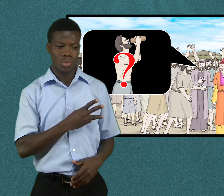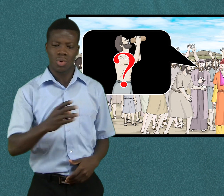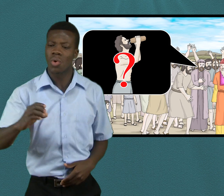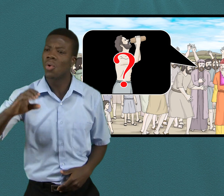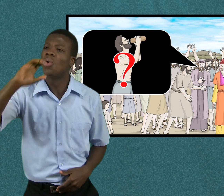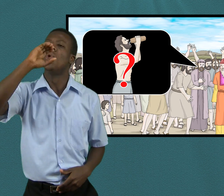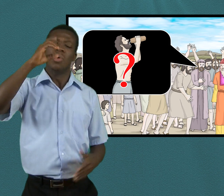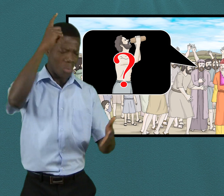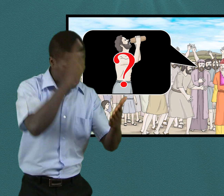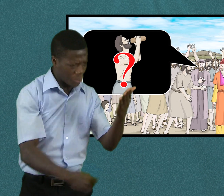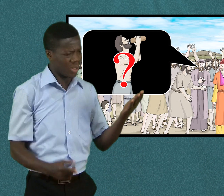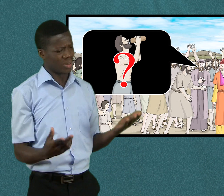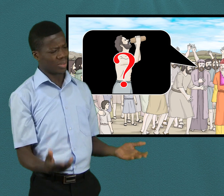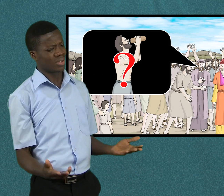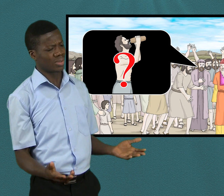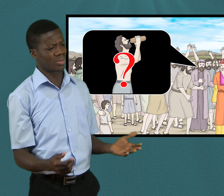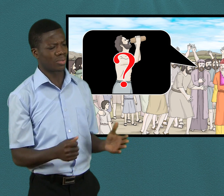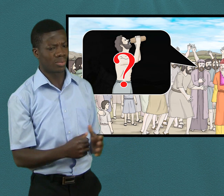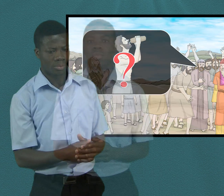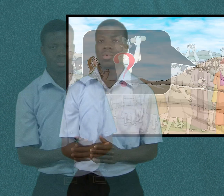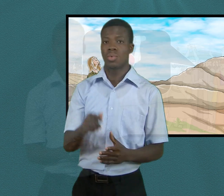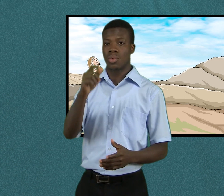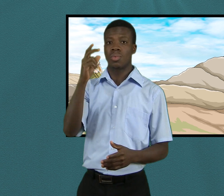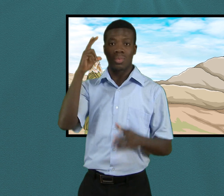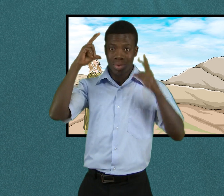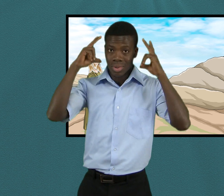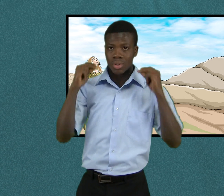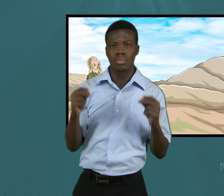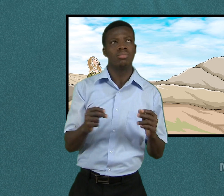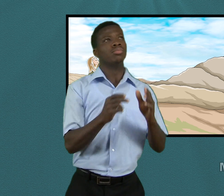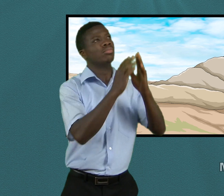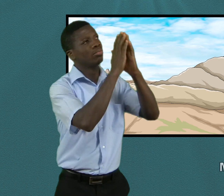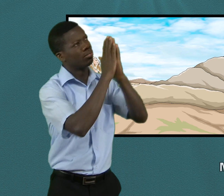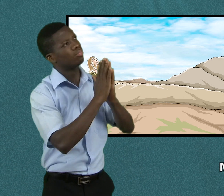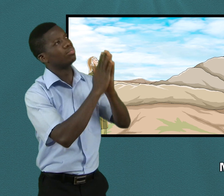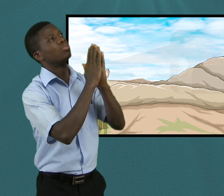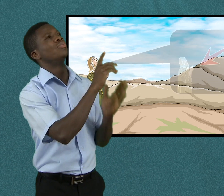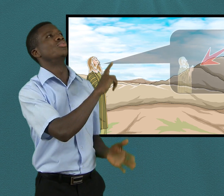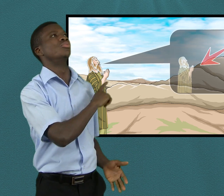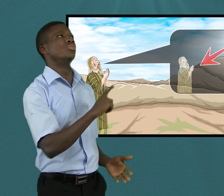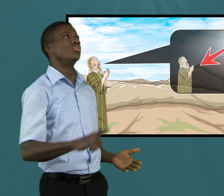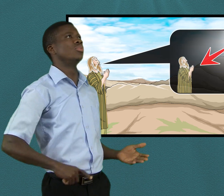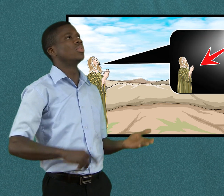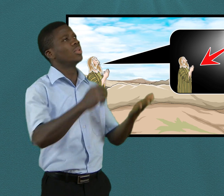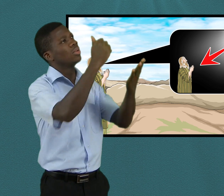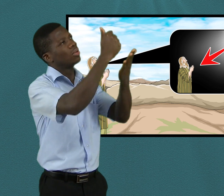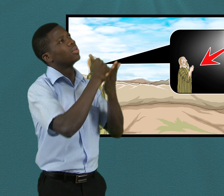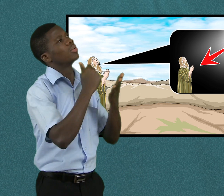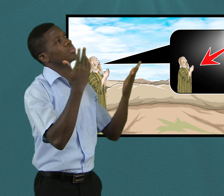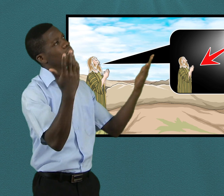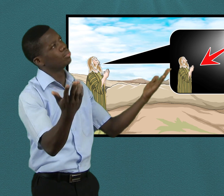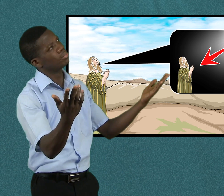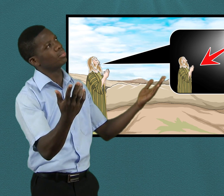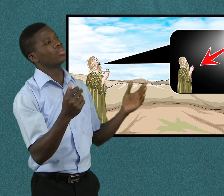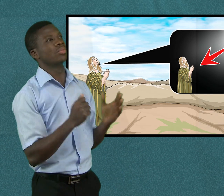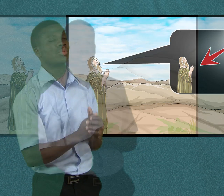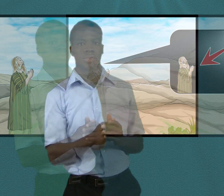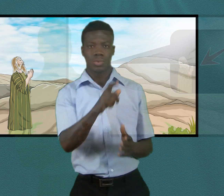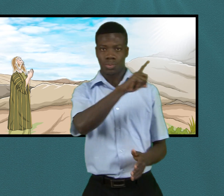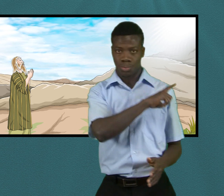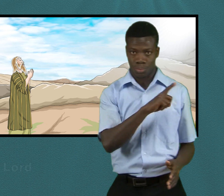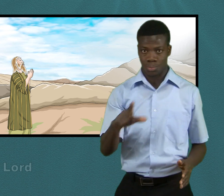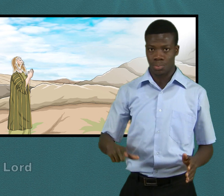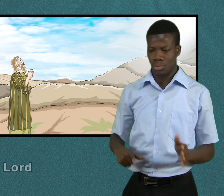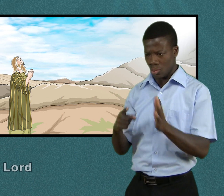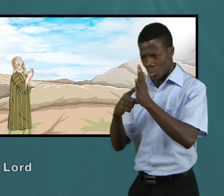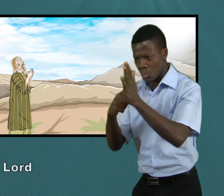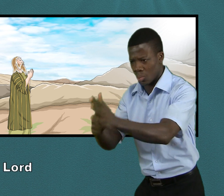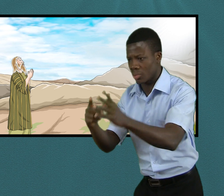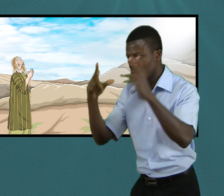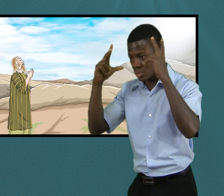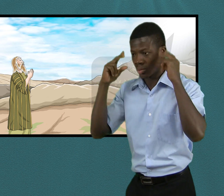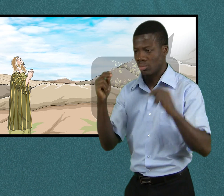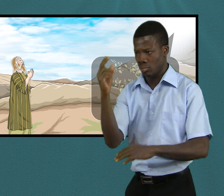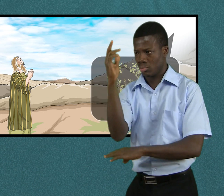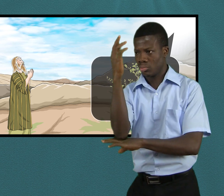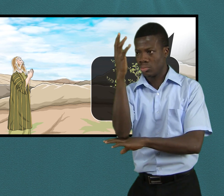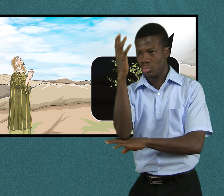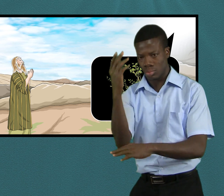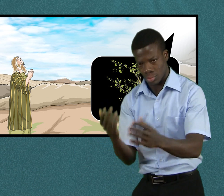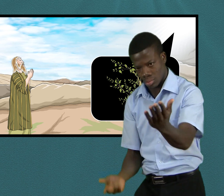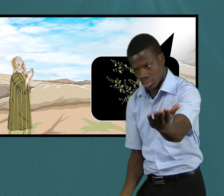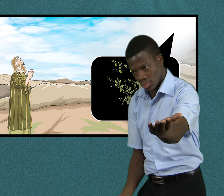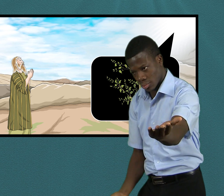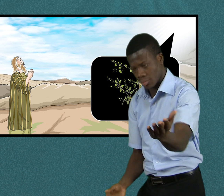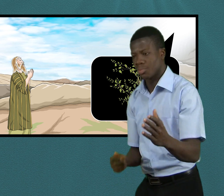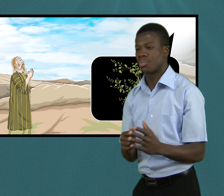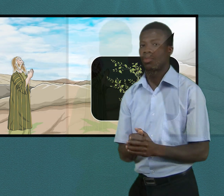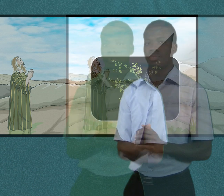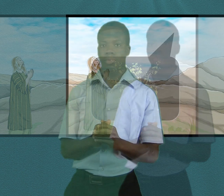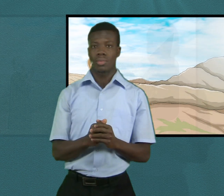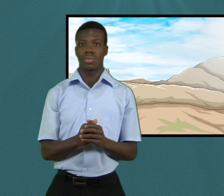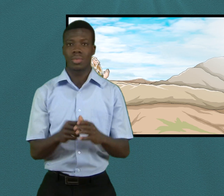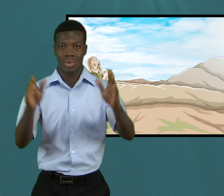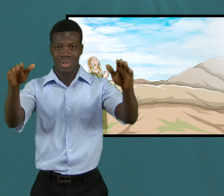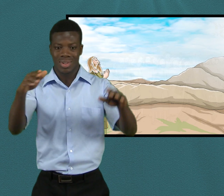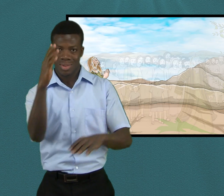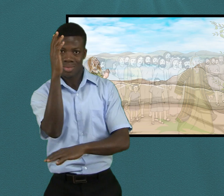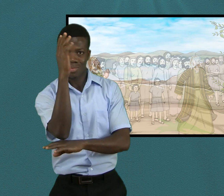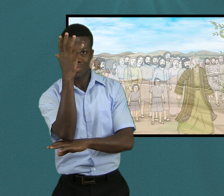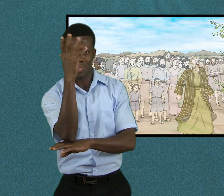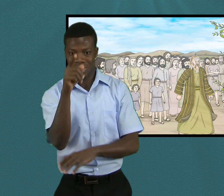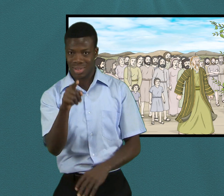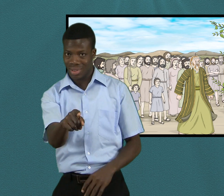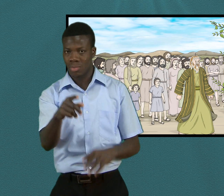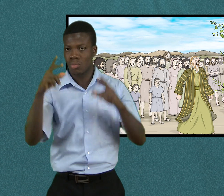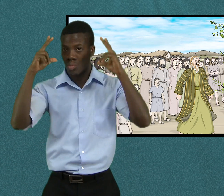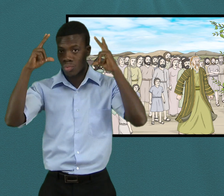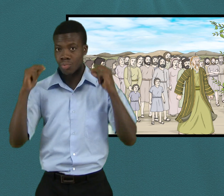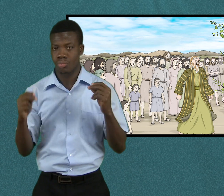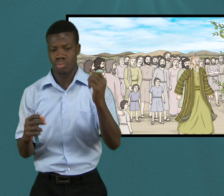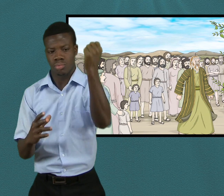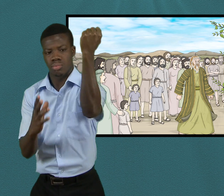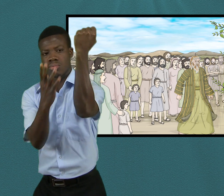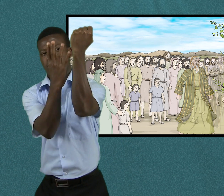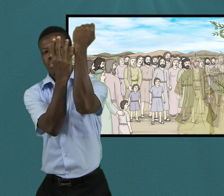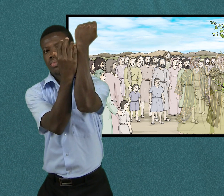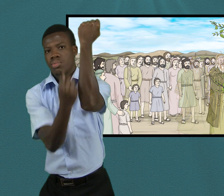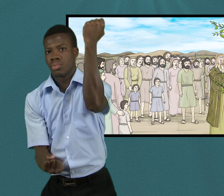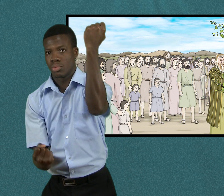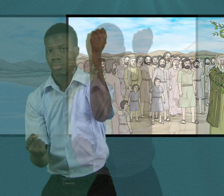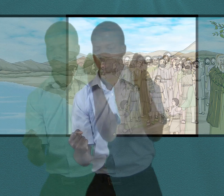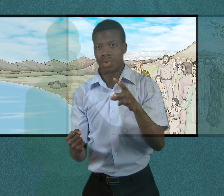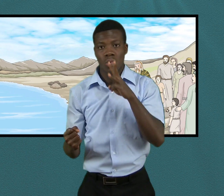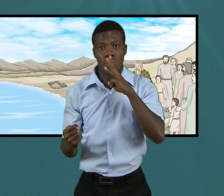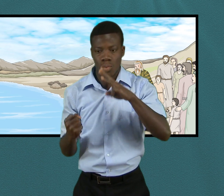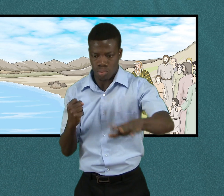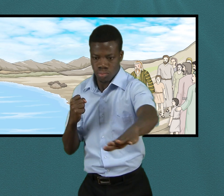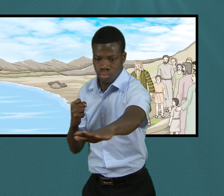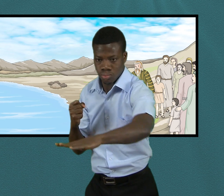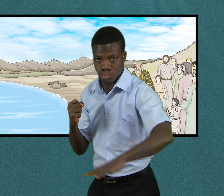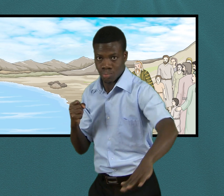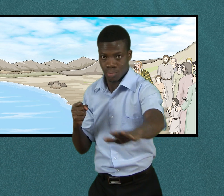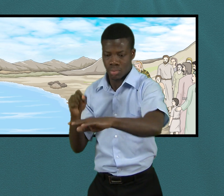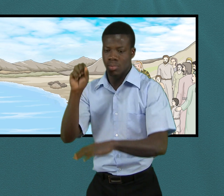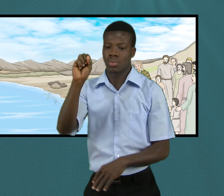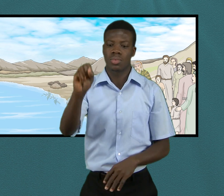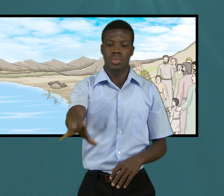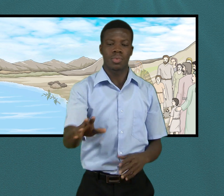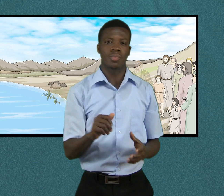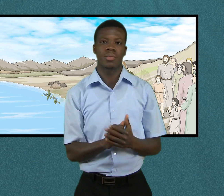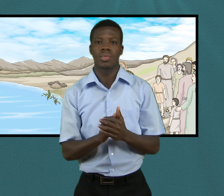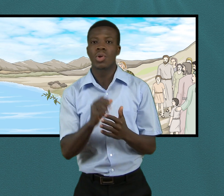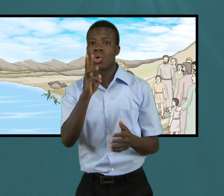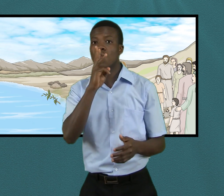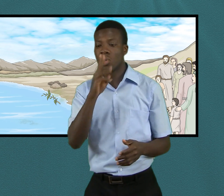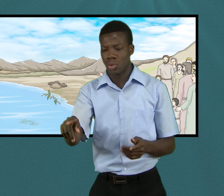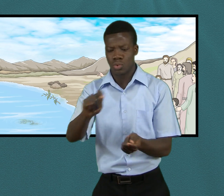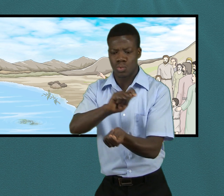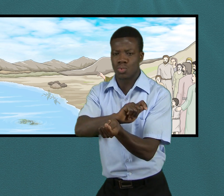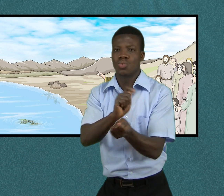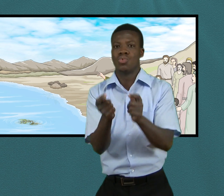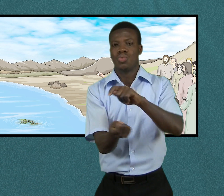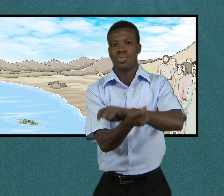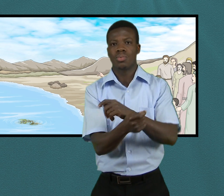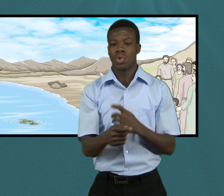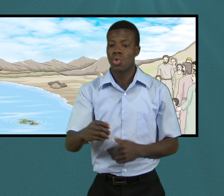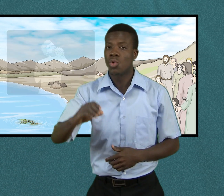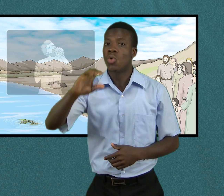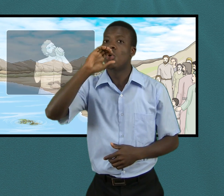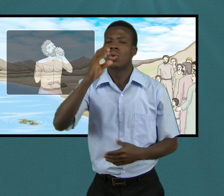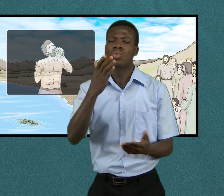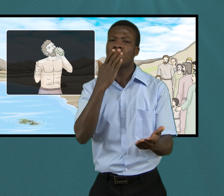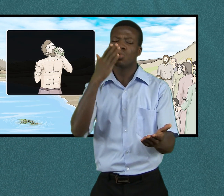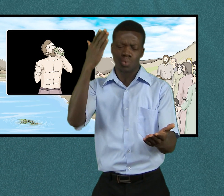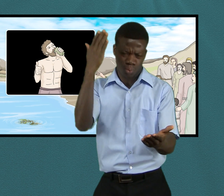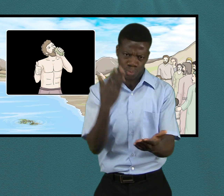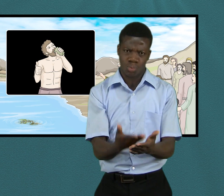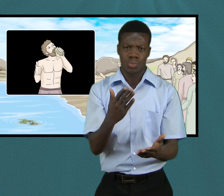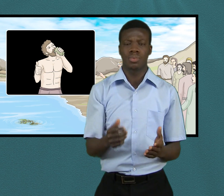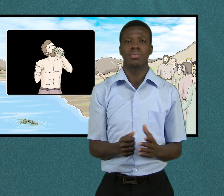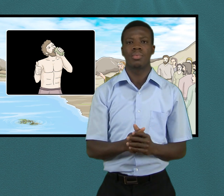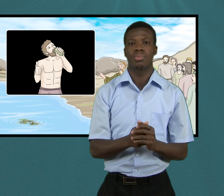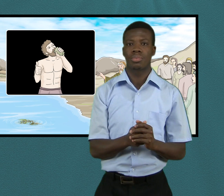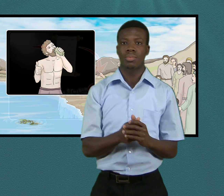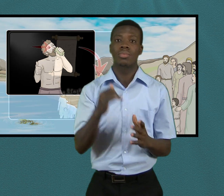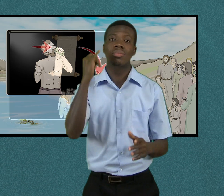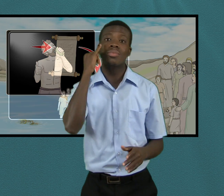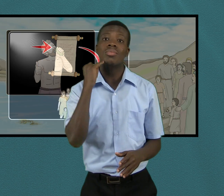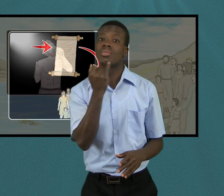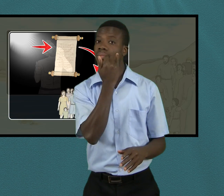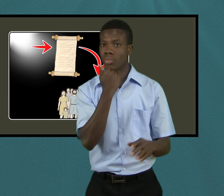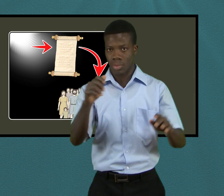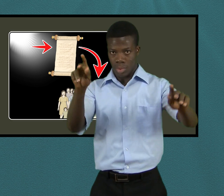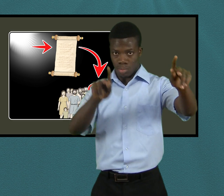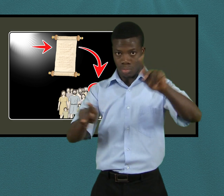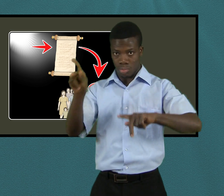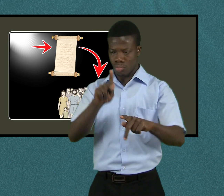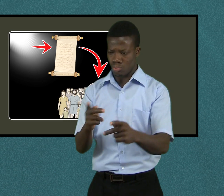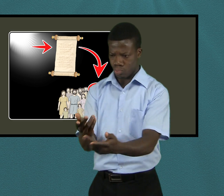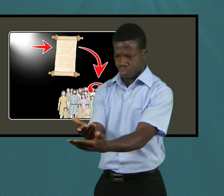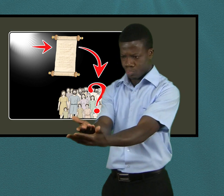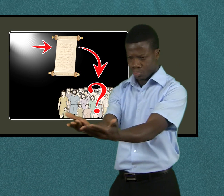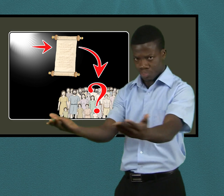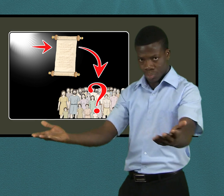And Moses cried out to the LORD, and the LORD showed him a log. And when he cast it into the waters, they were sweetened.